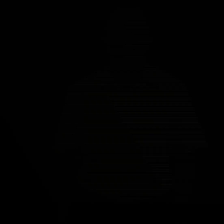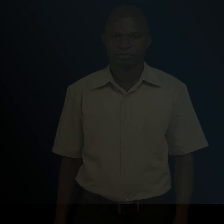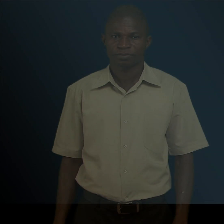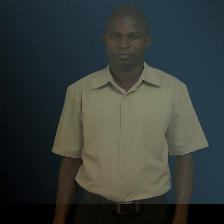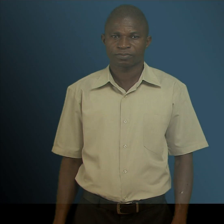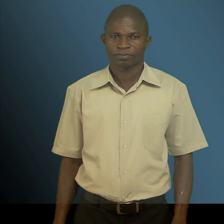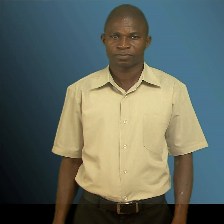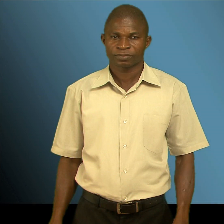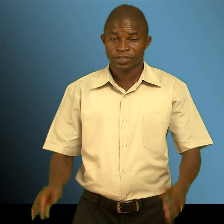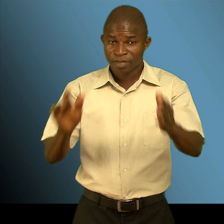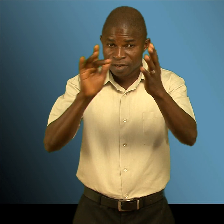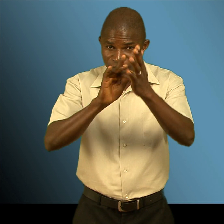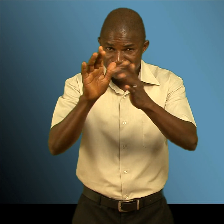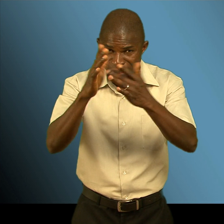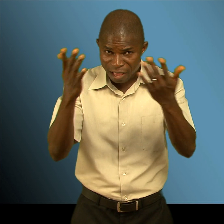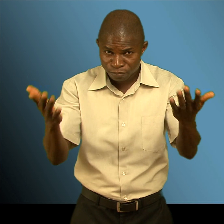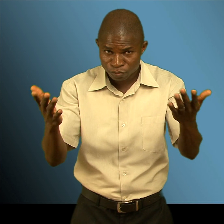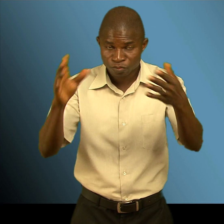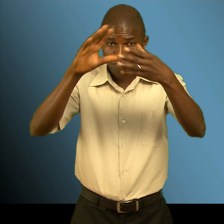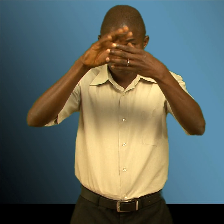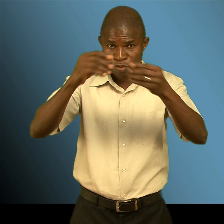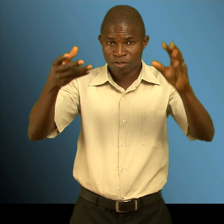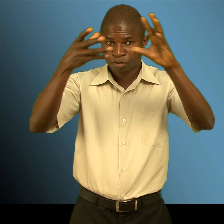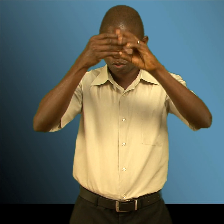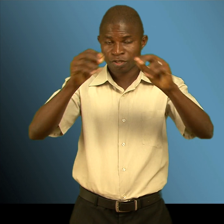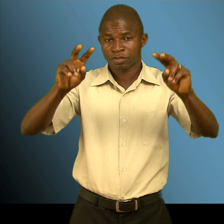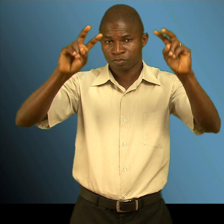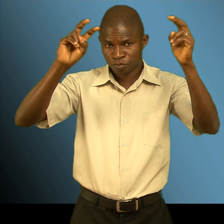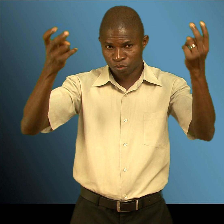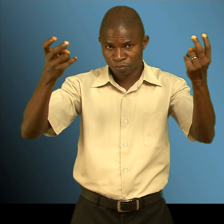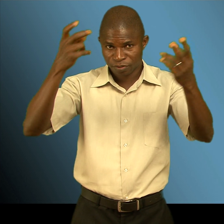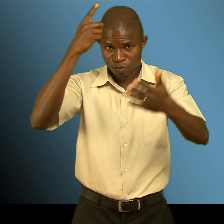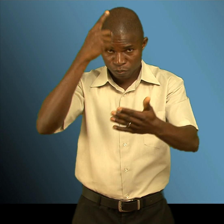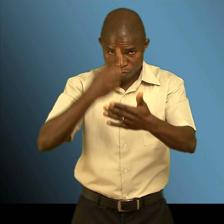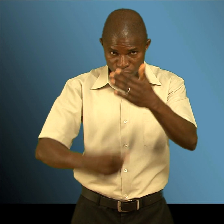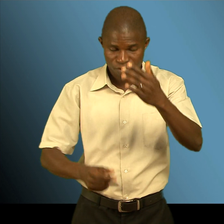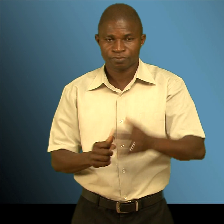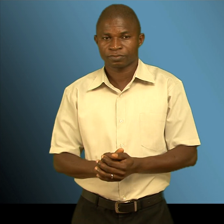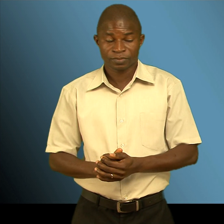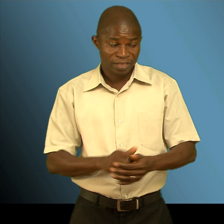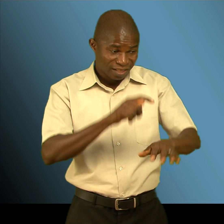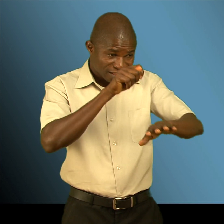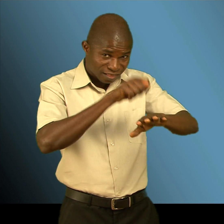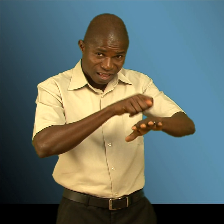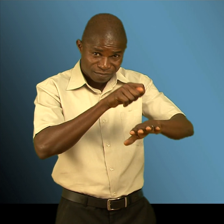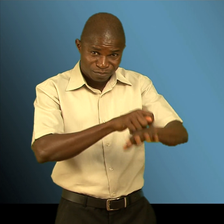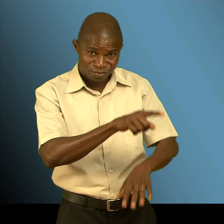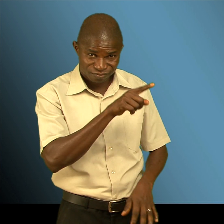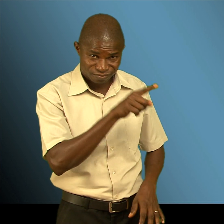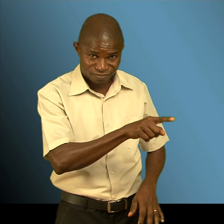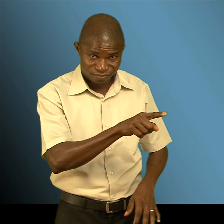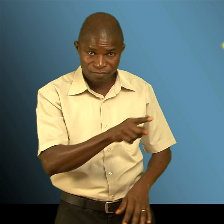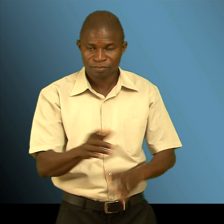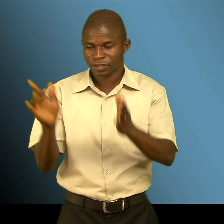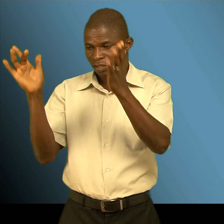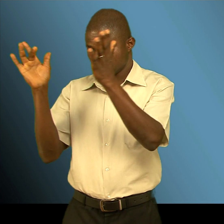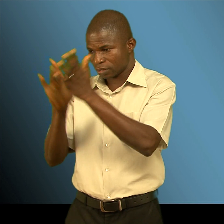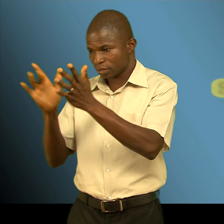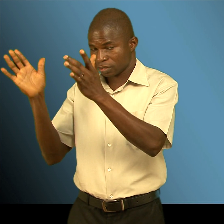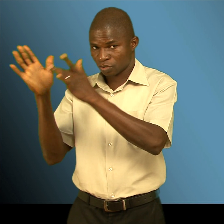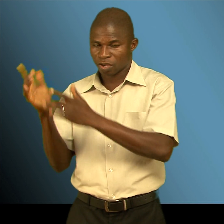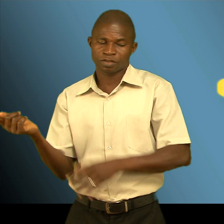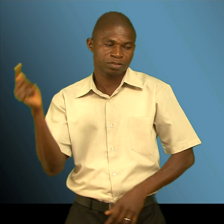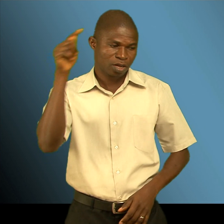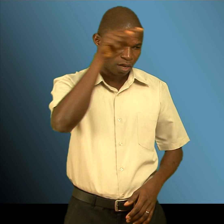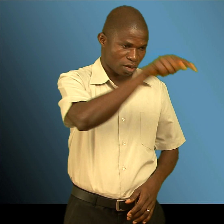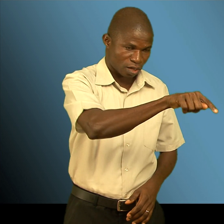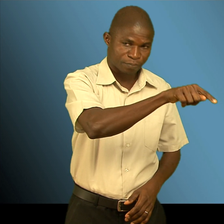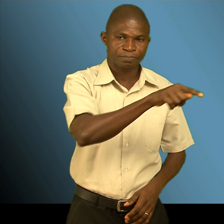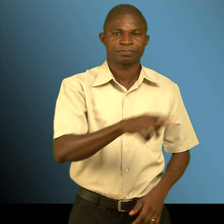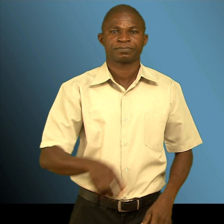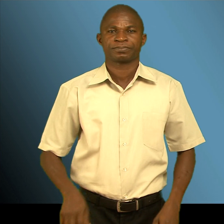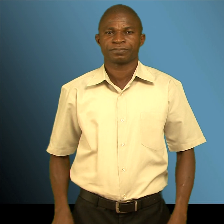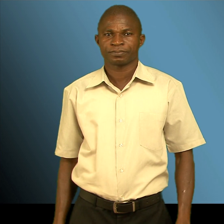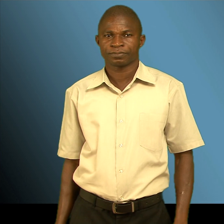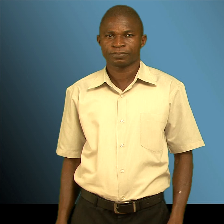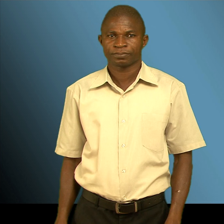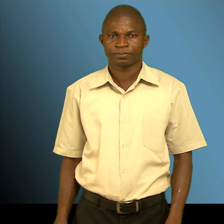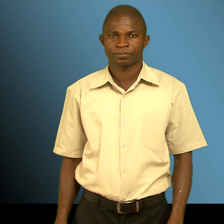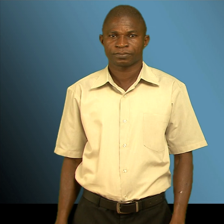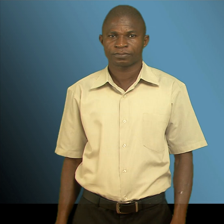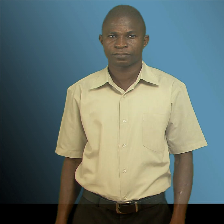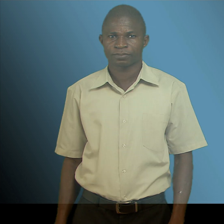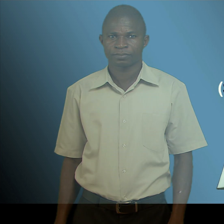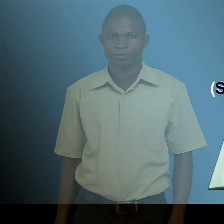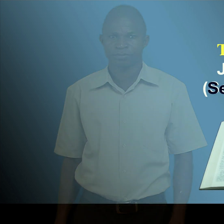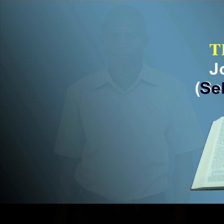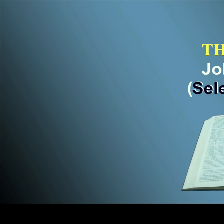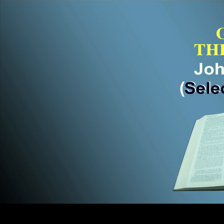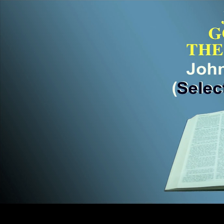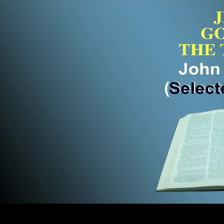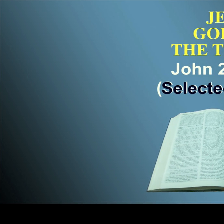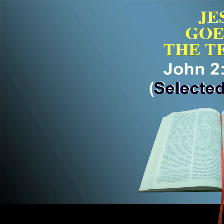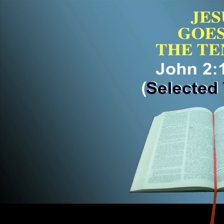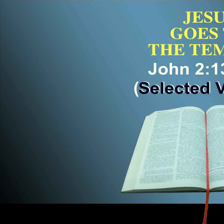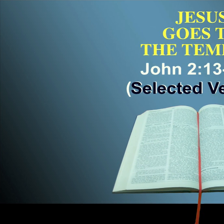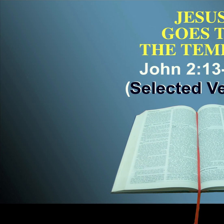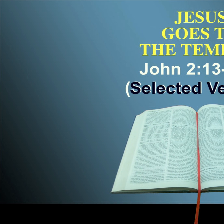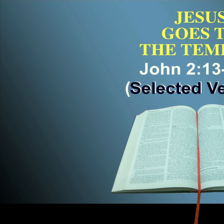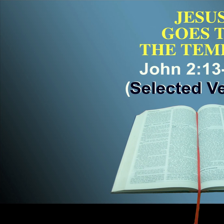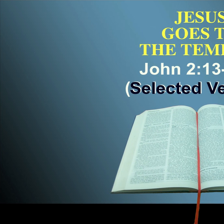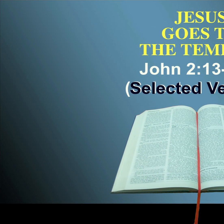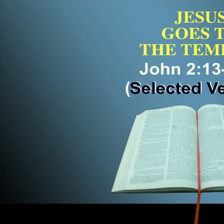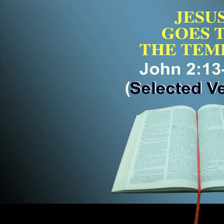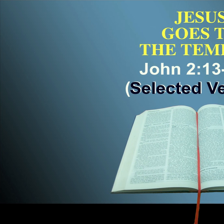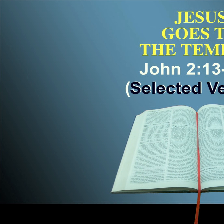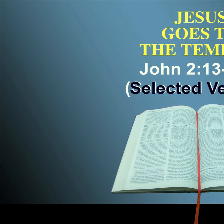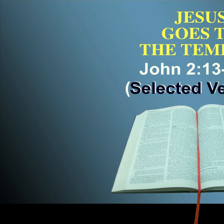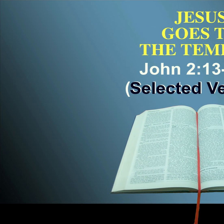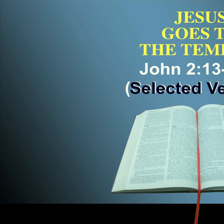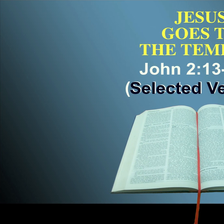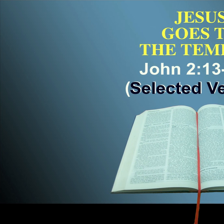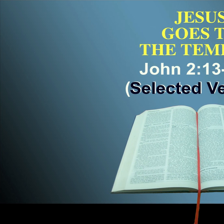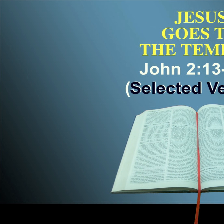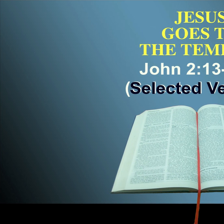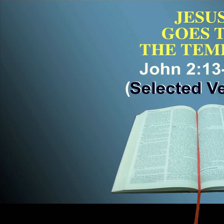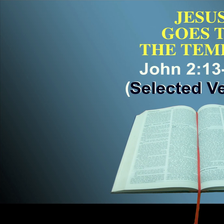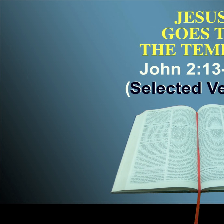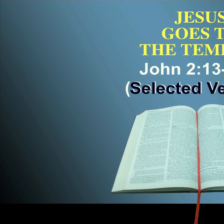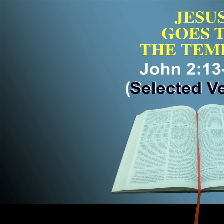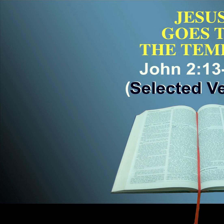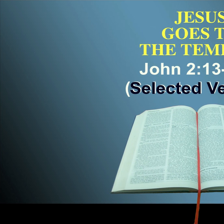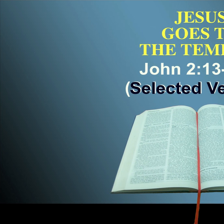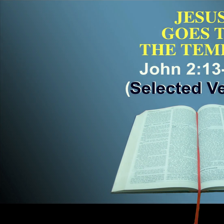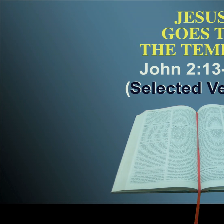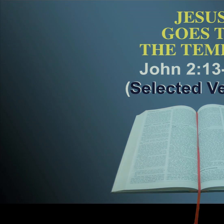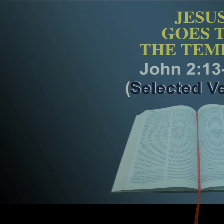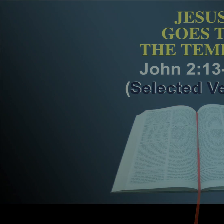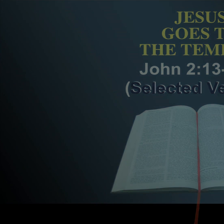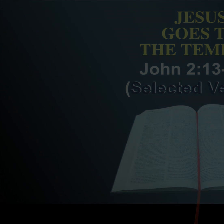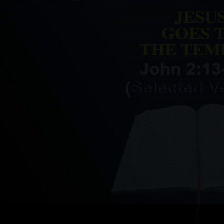Jesus goes to the temple